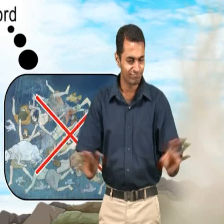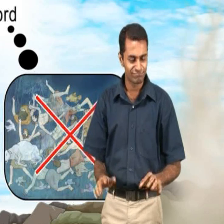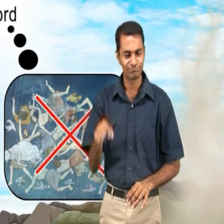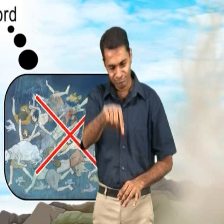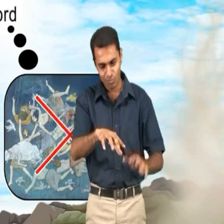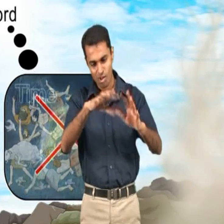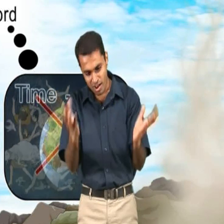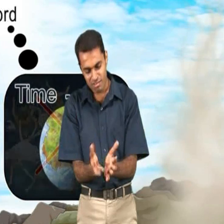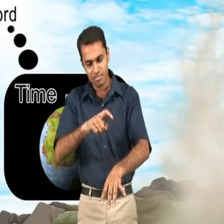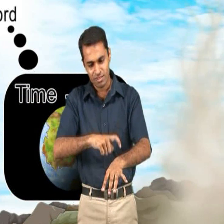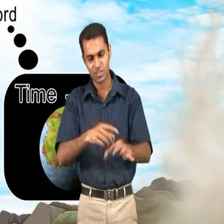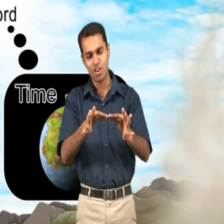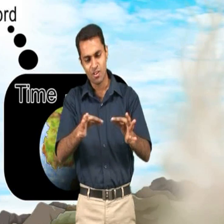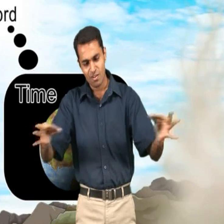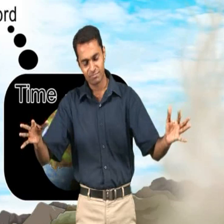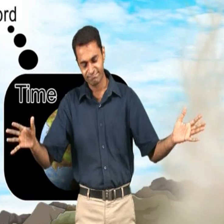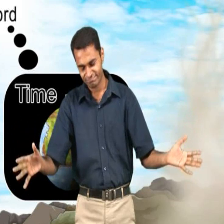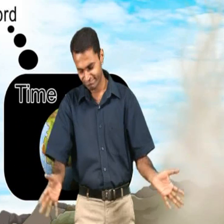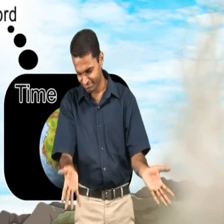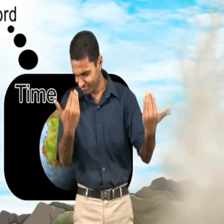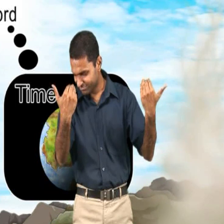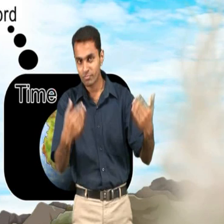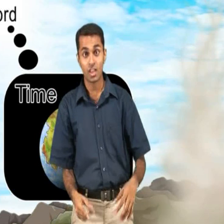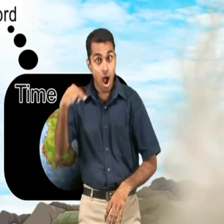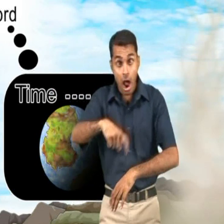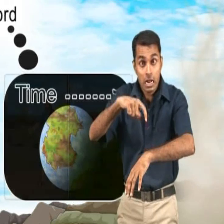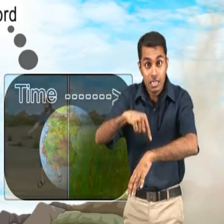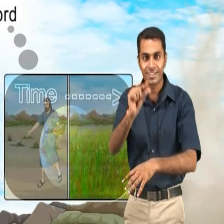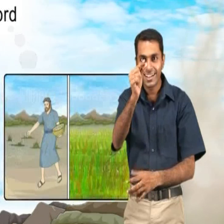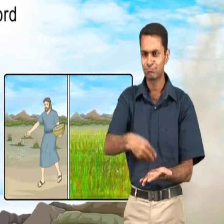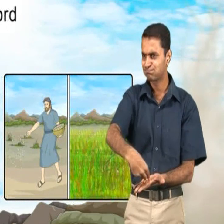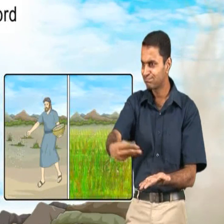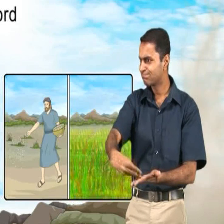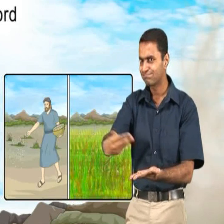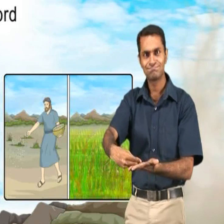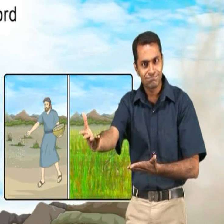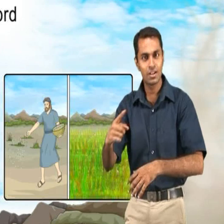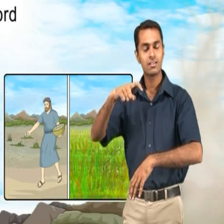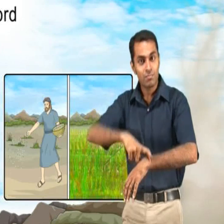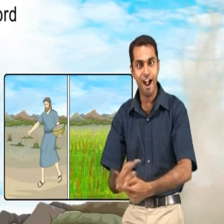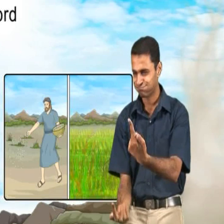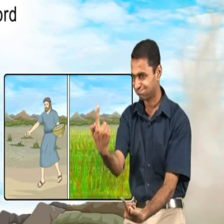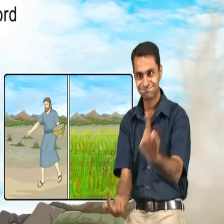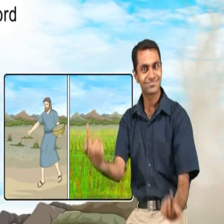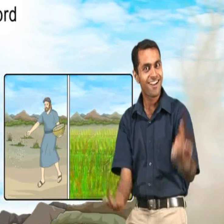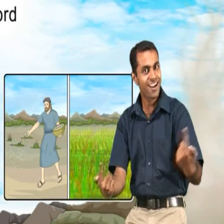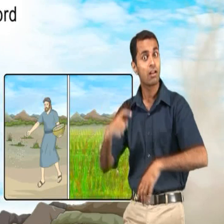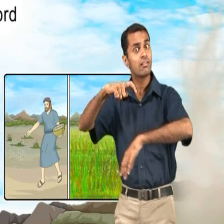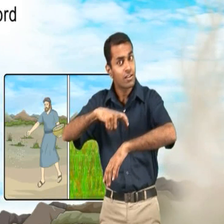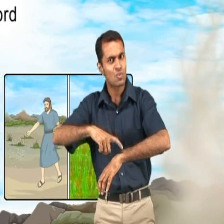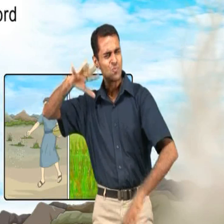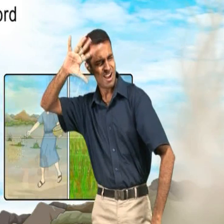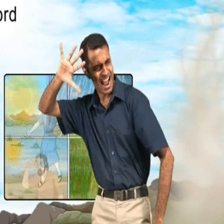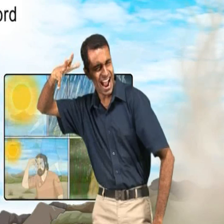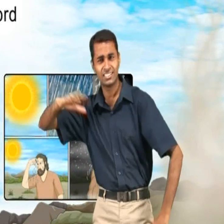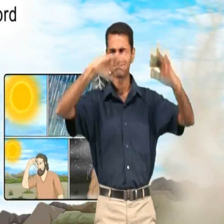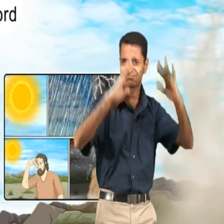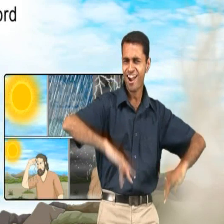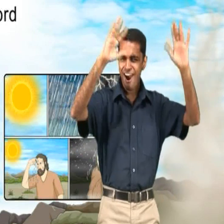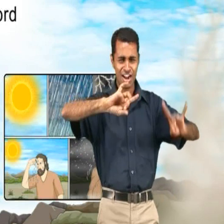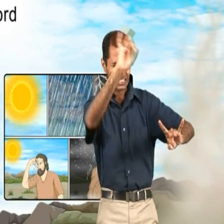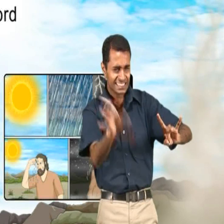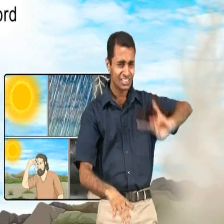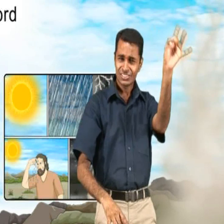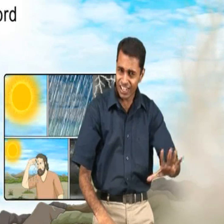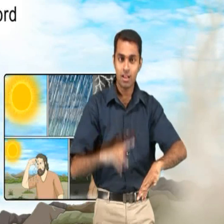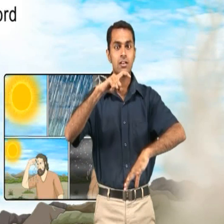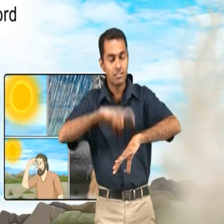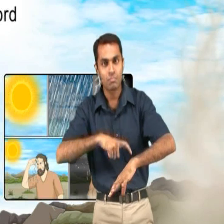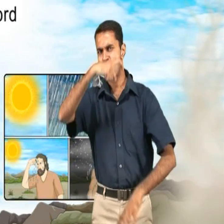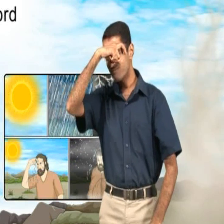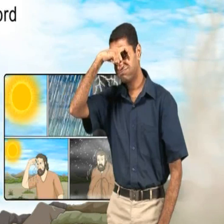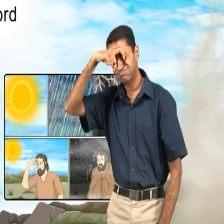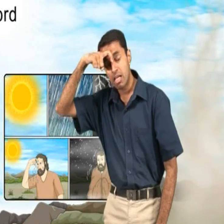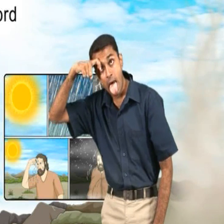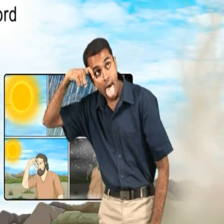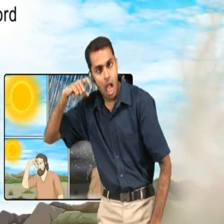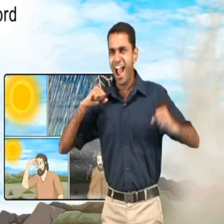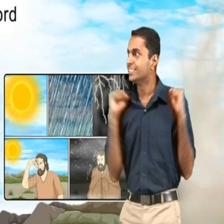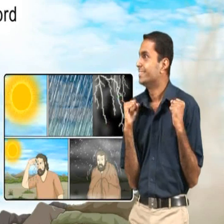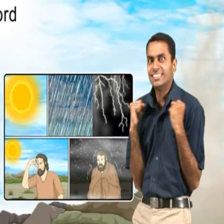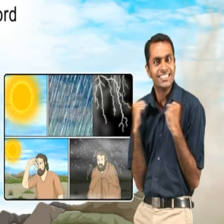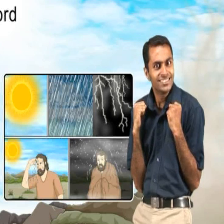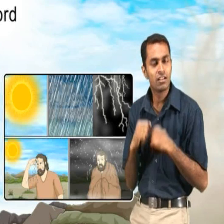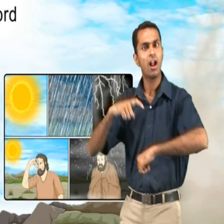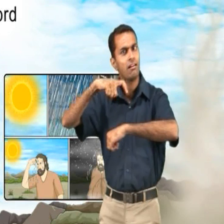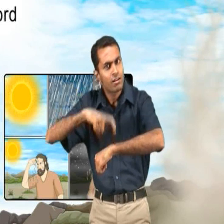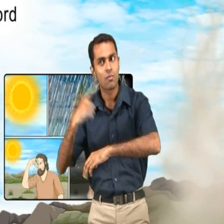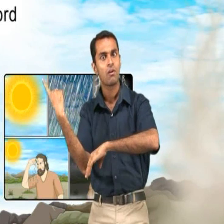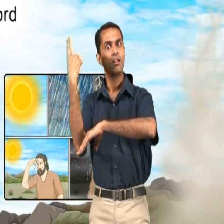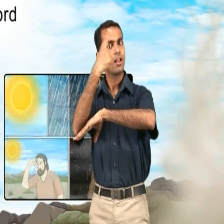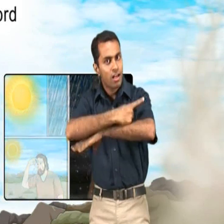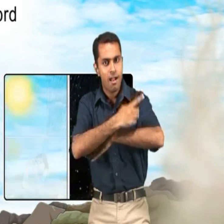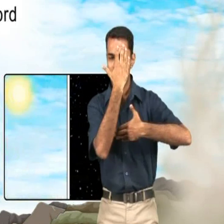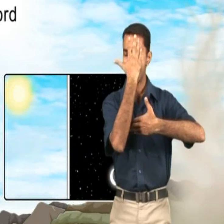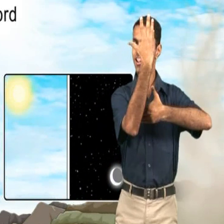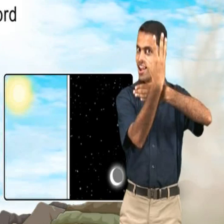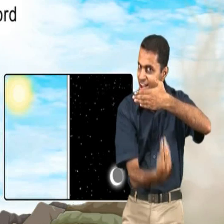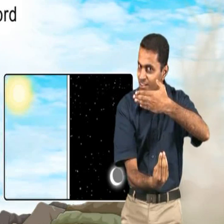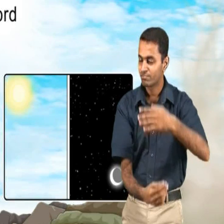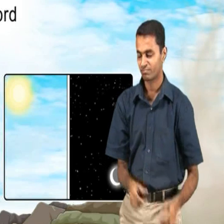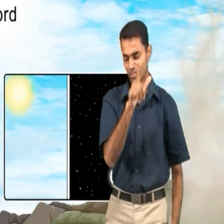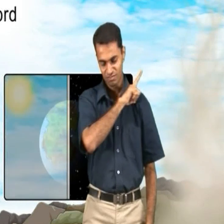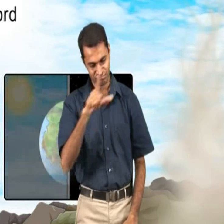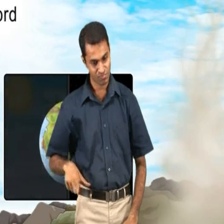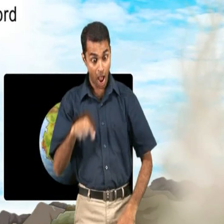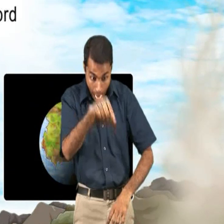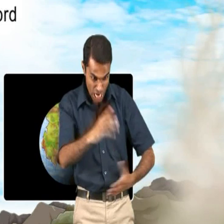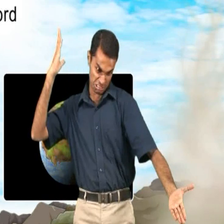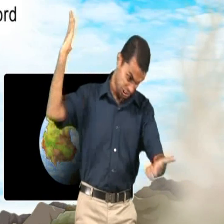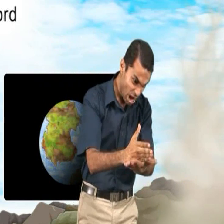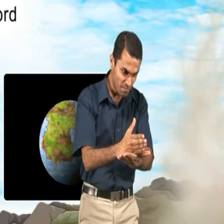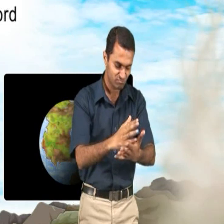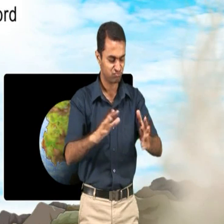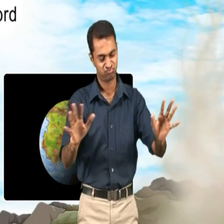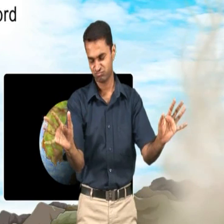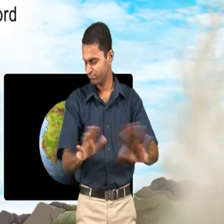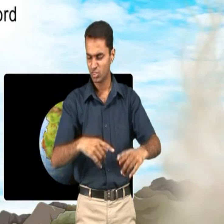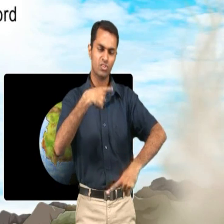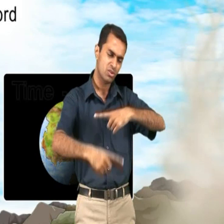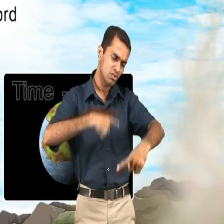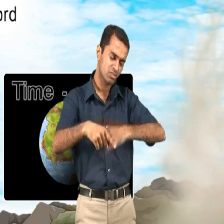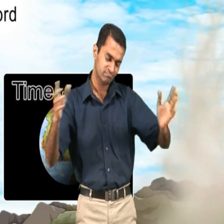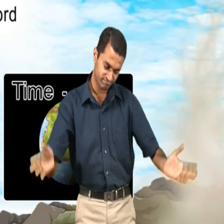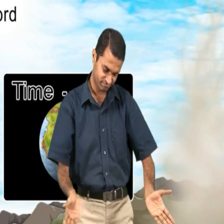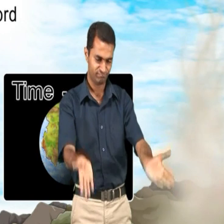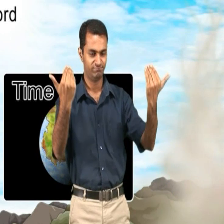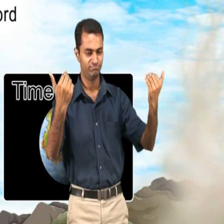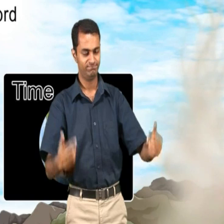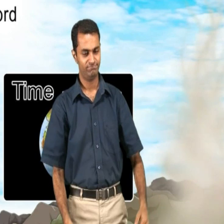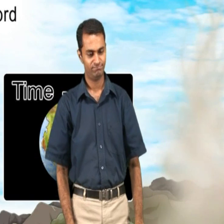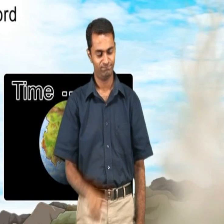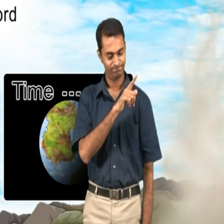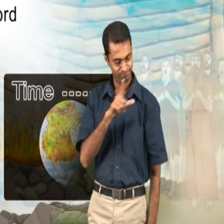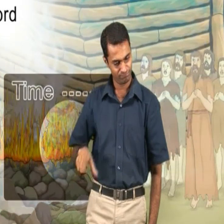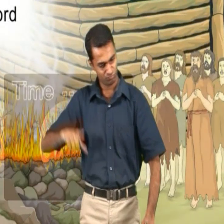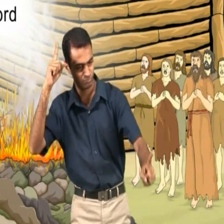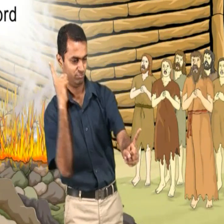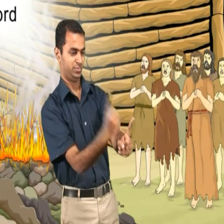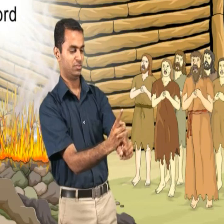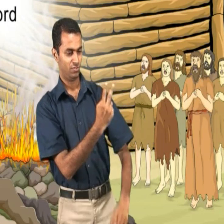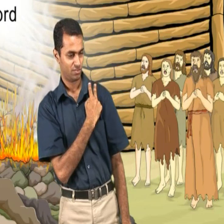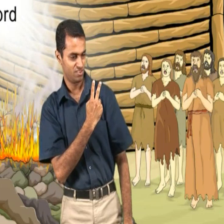As long as the earth endures, seedtime and harvest, cold and heat, summer and winter, day and night shall never cease.”